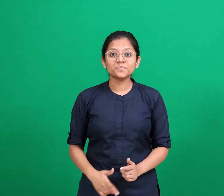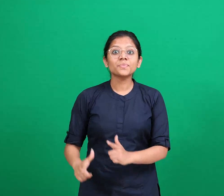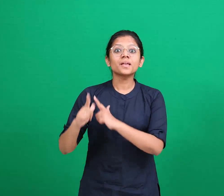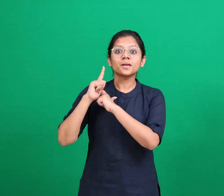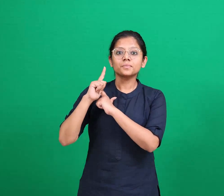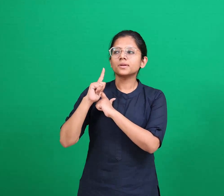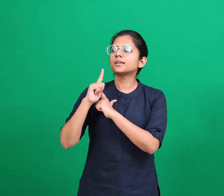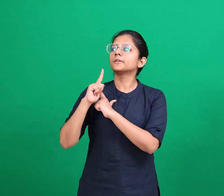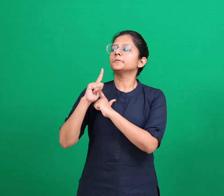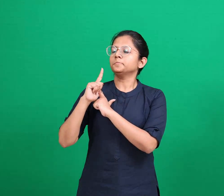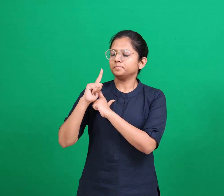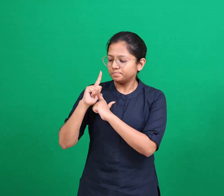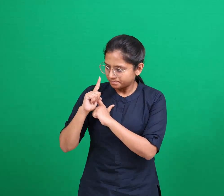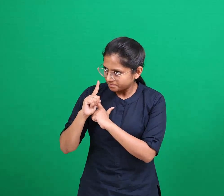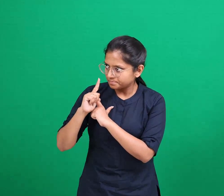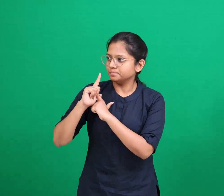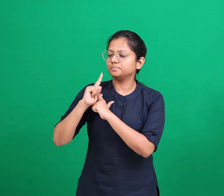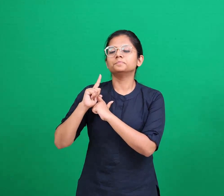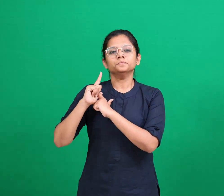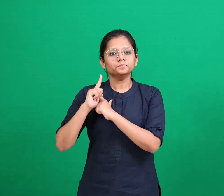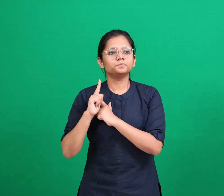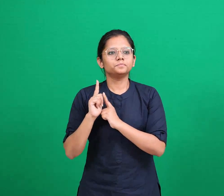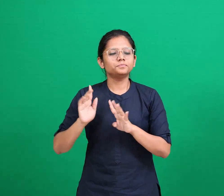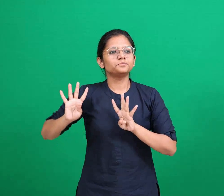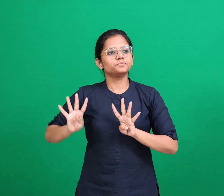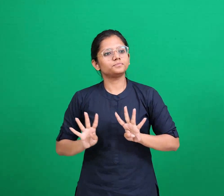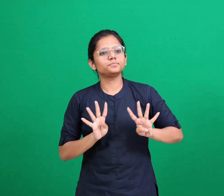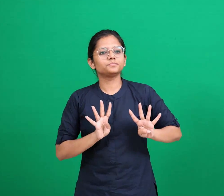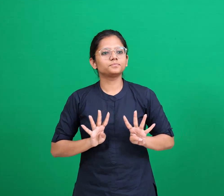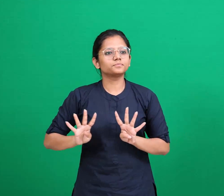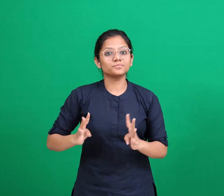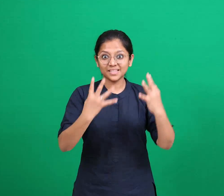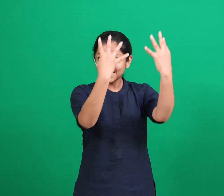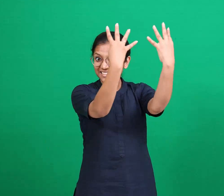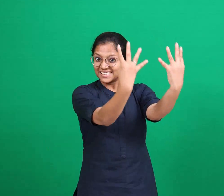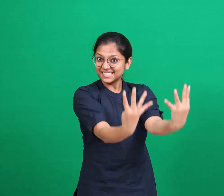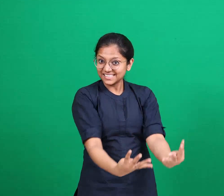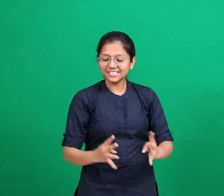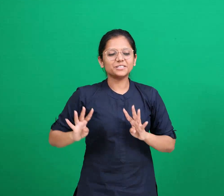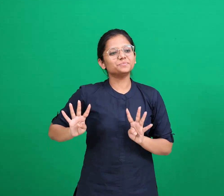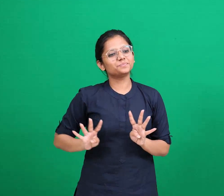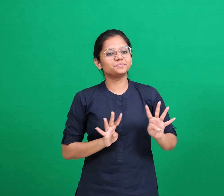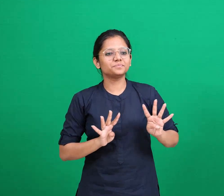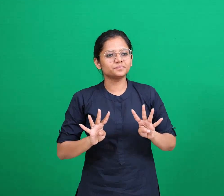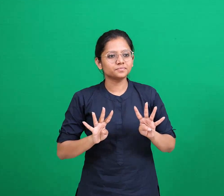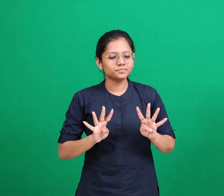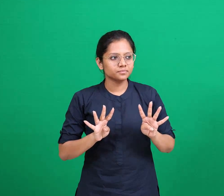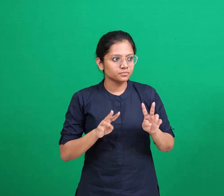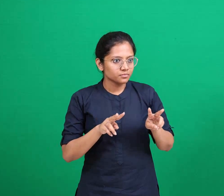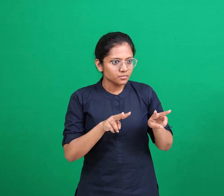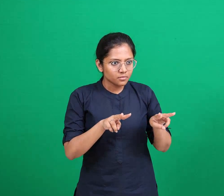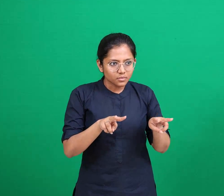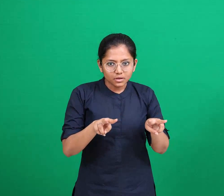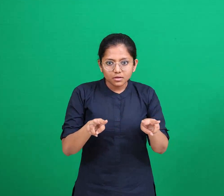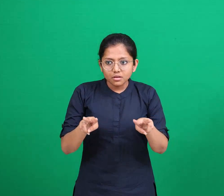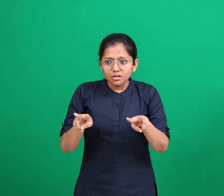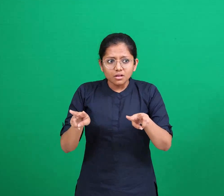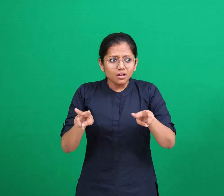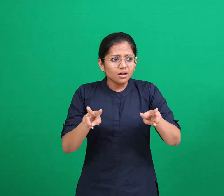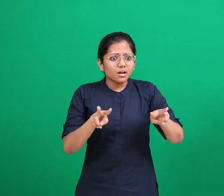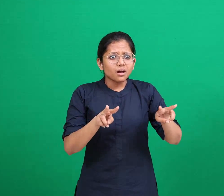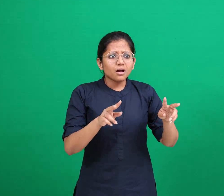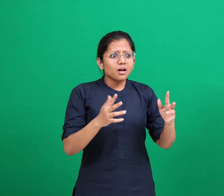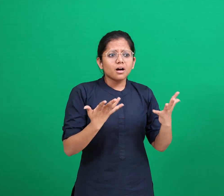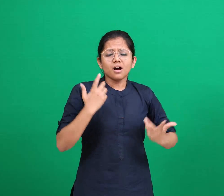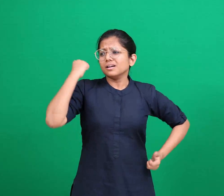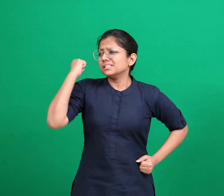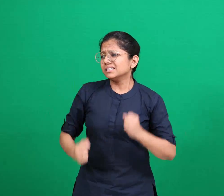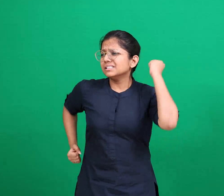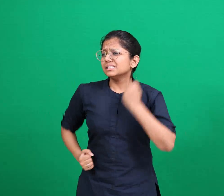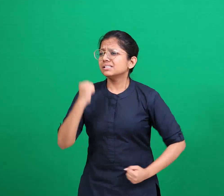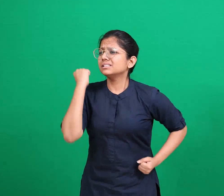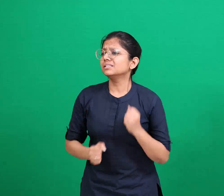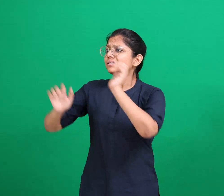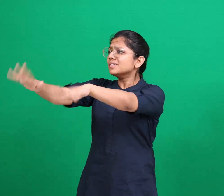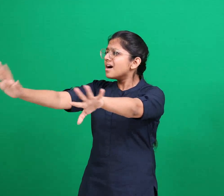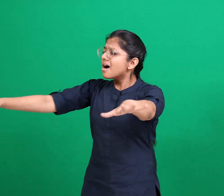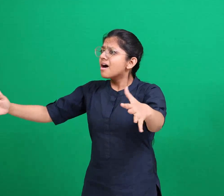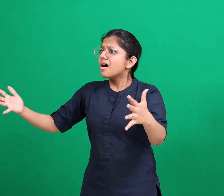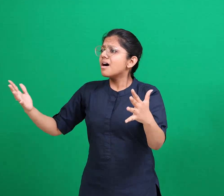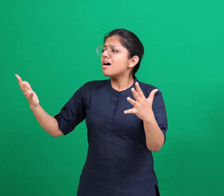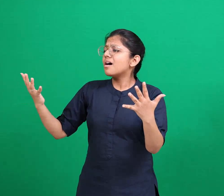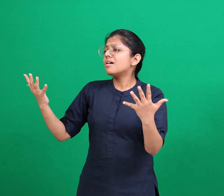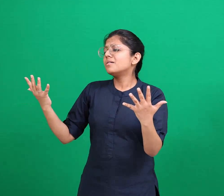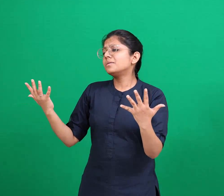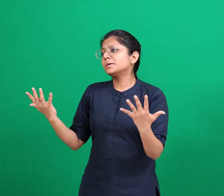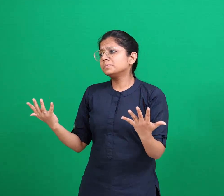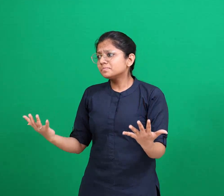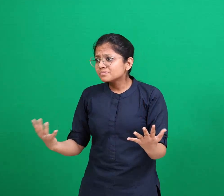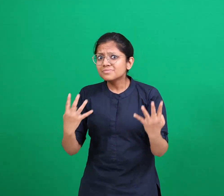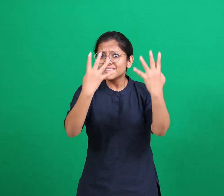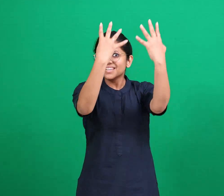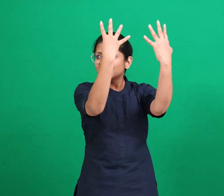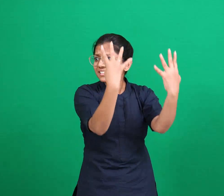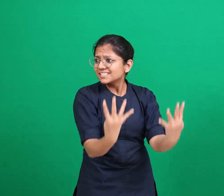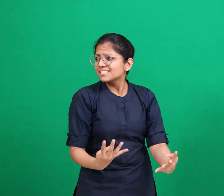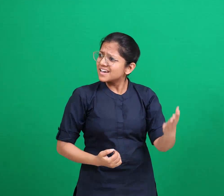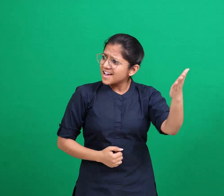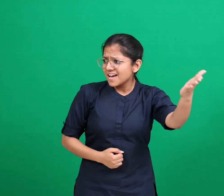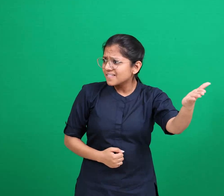But on arriving at the jail, the officers did not find them there.